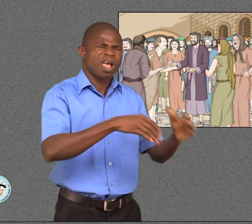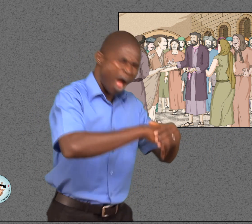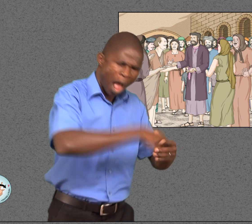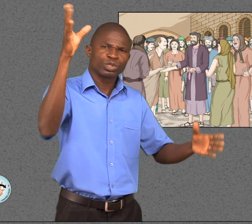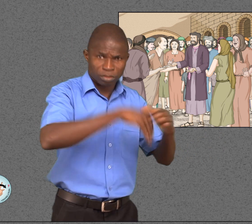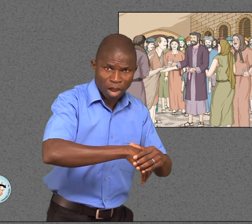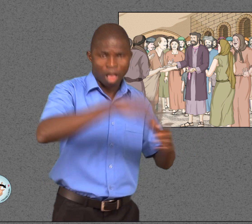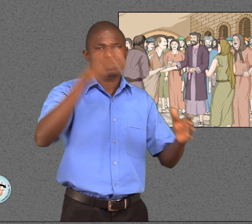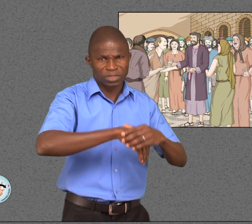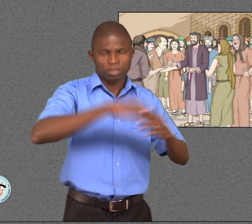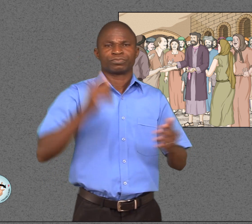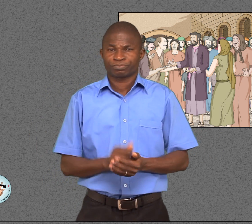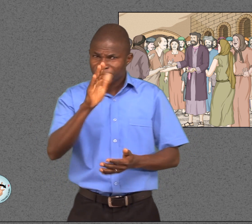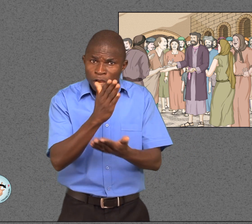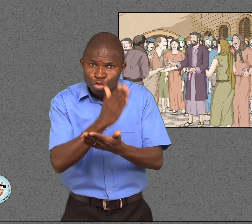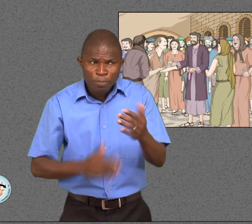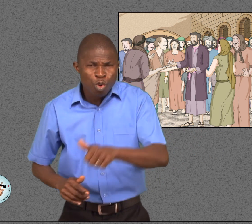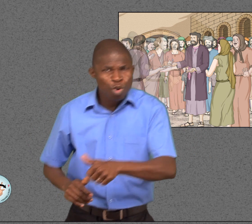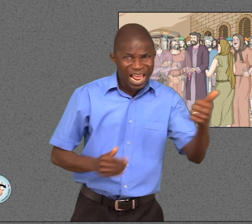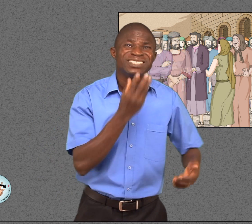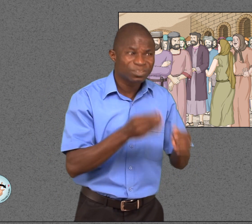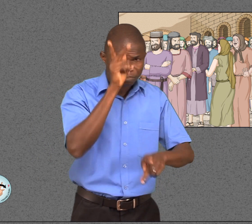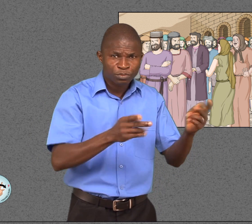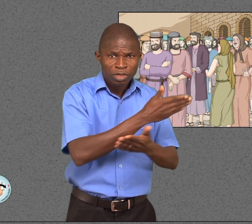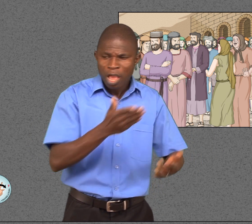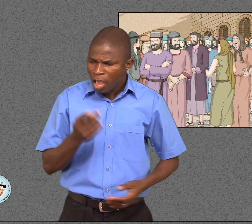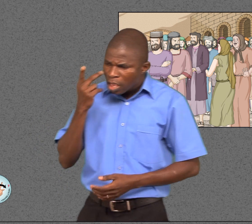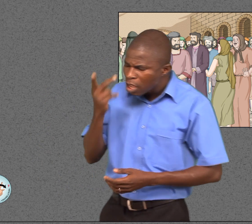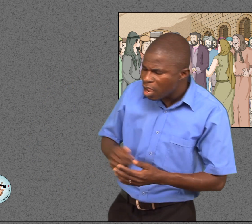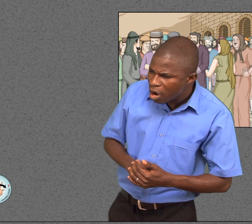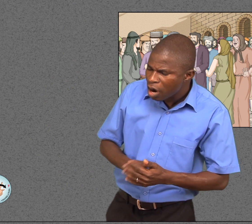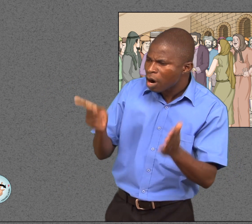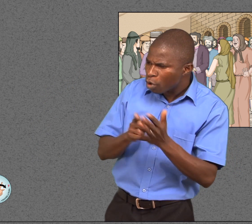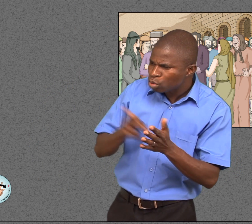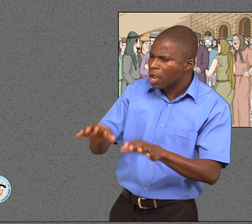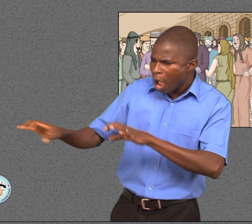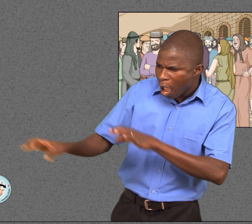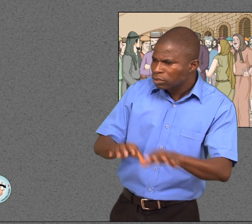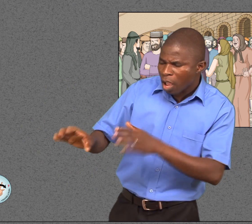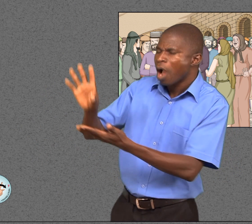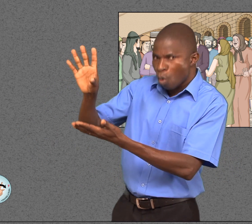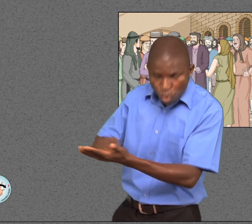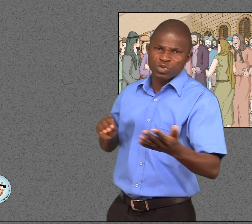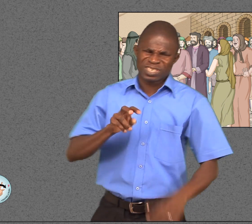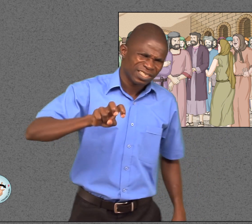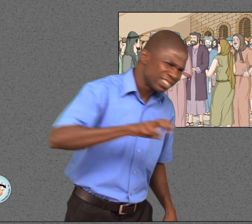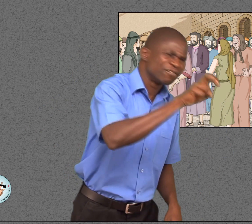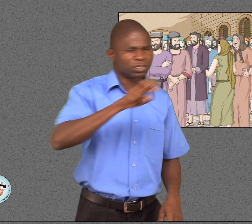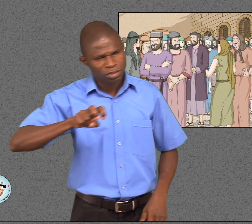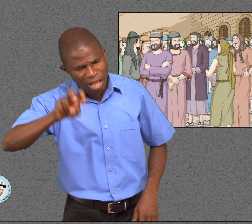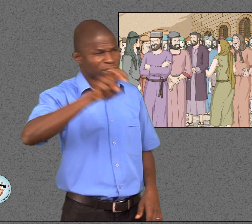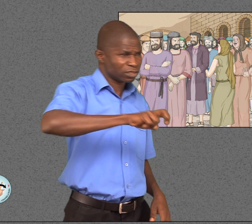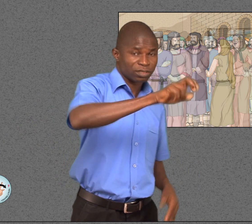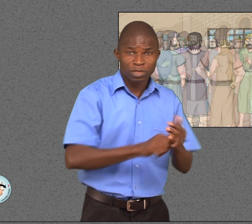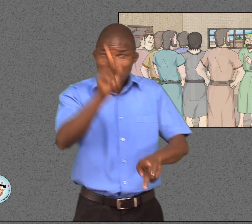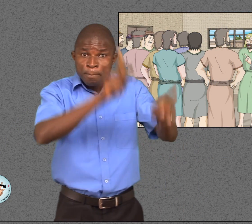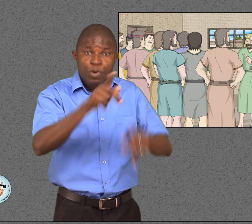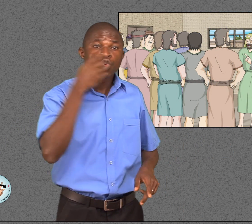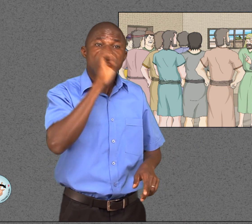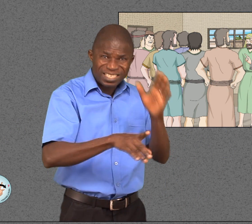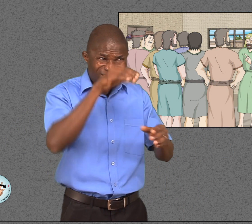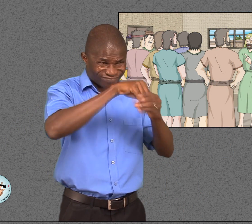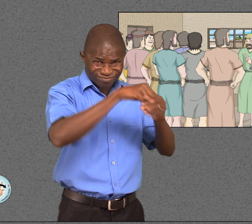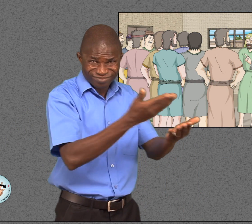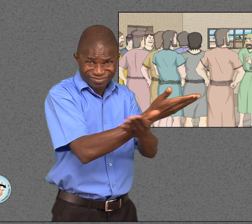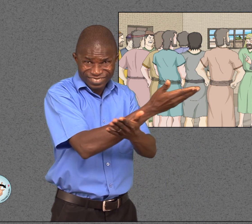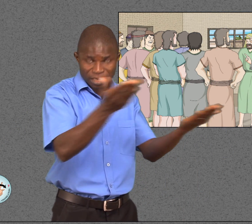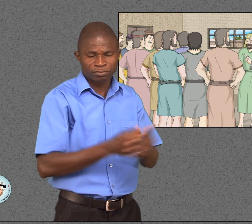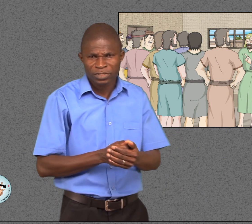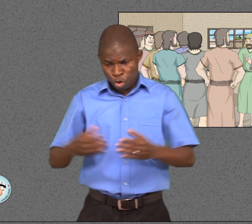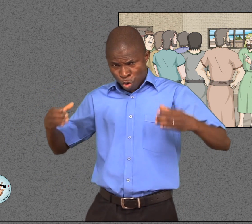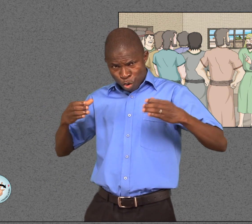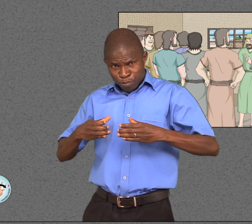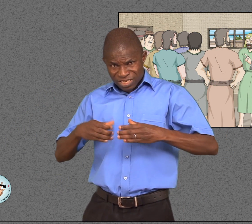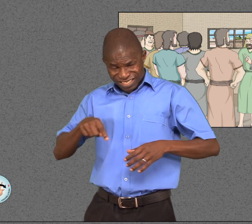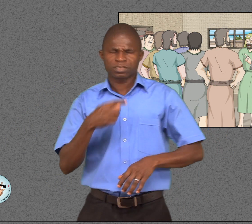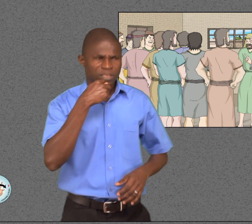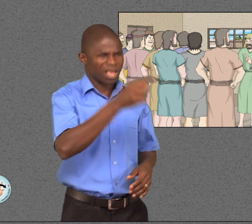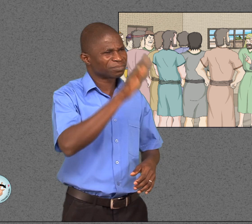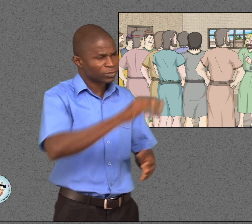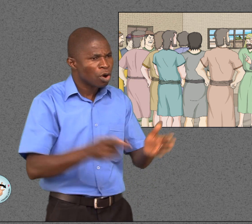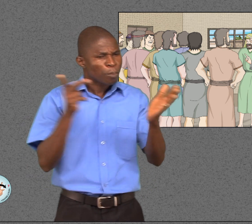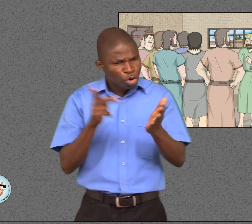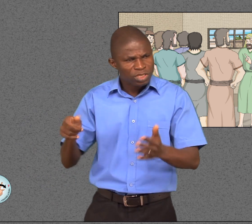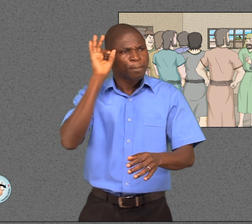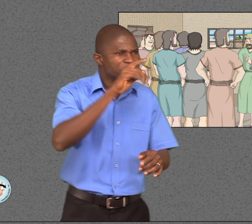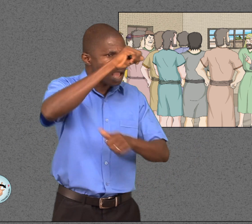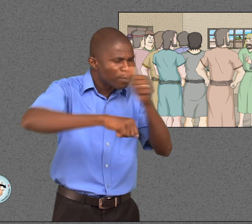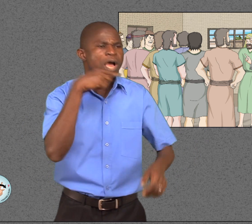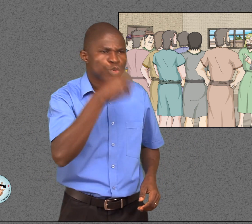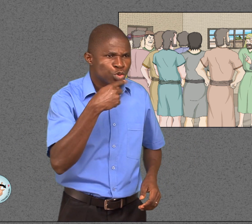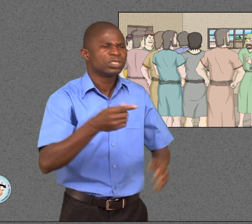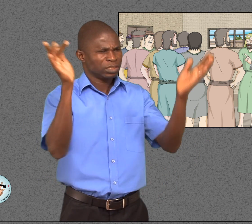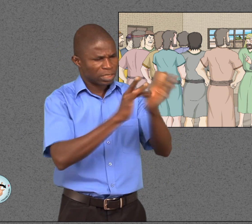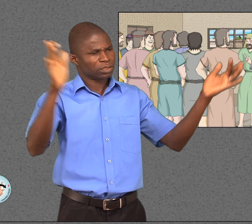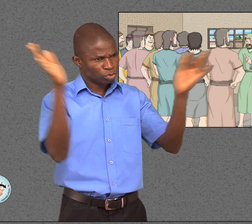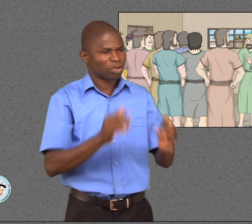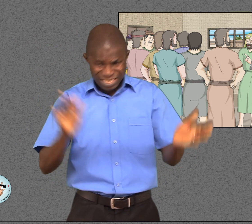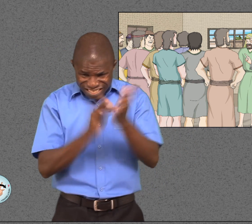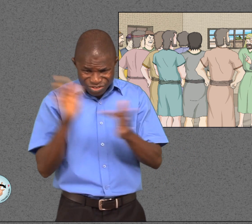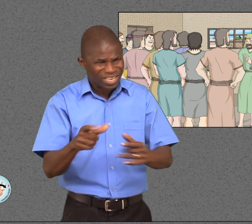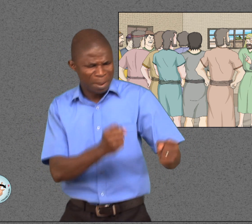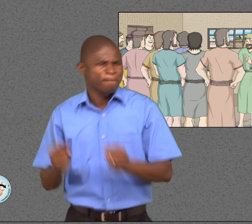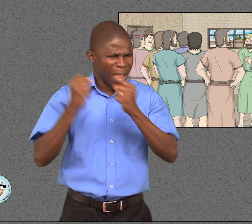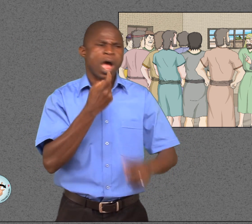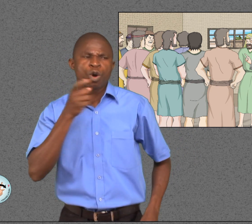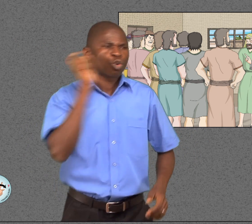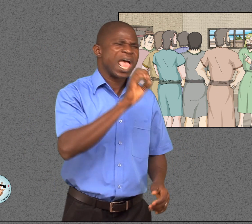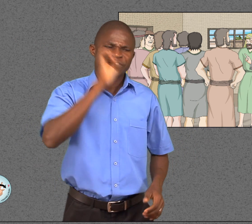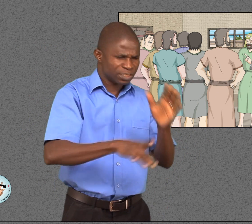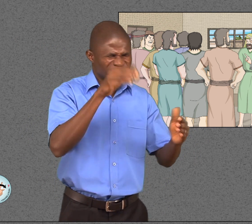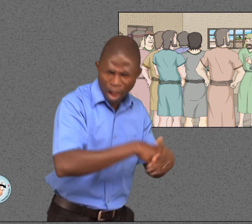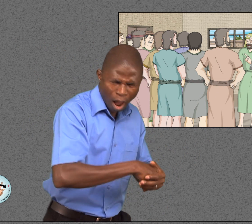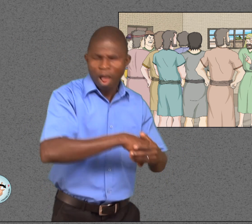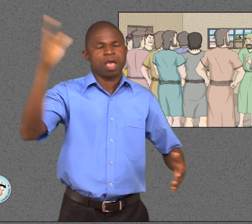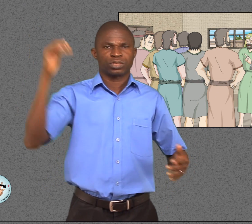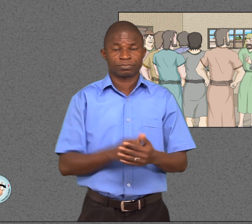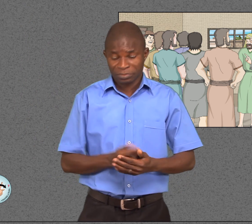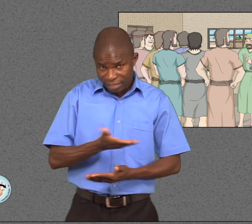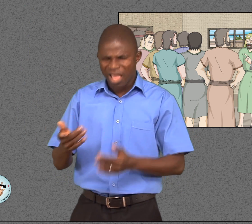Now there were some itinerant Jewish exorcists who tried to invoke the name of the Lord Jesus over those with evil spirits.